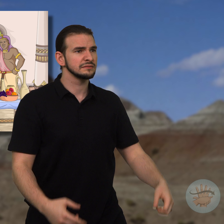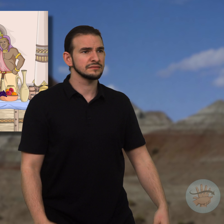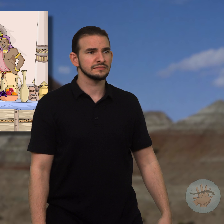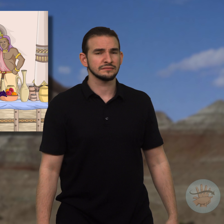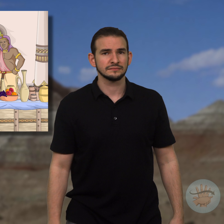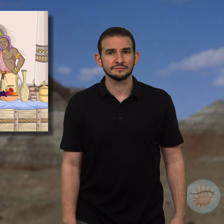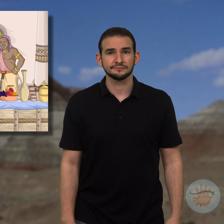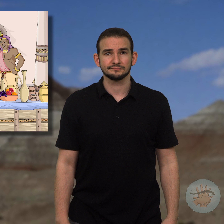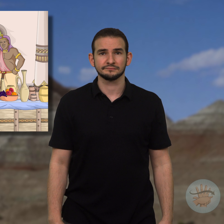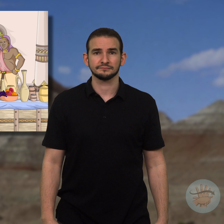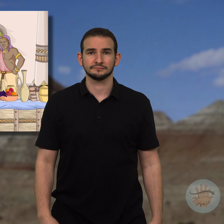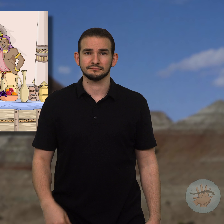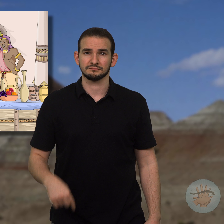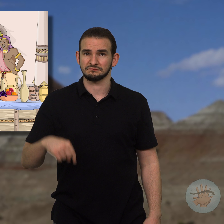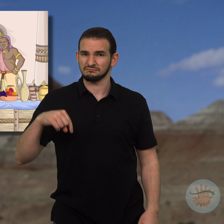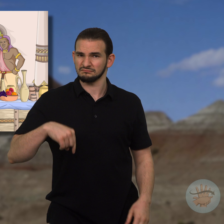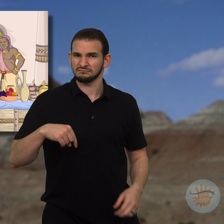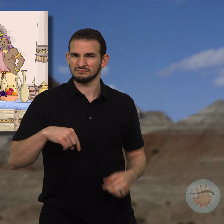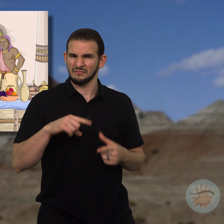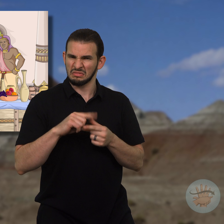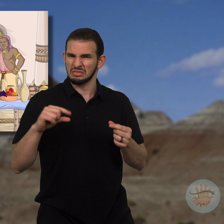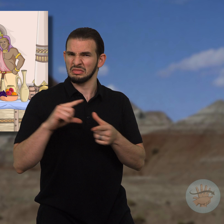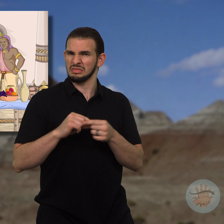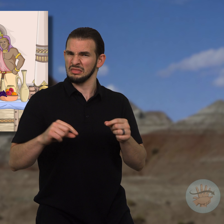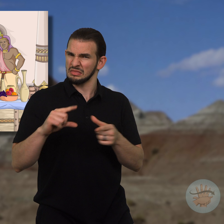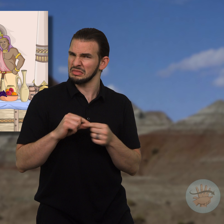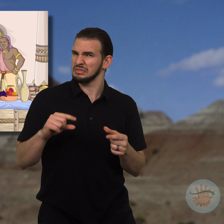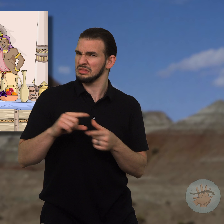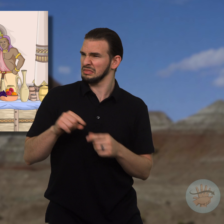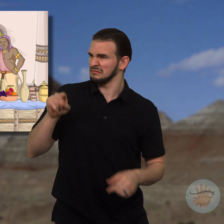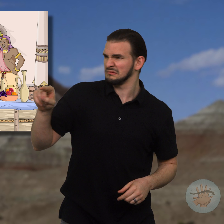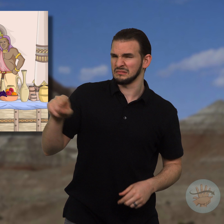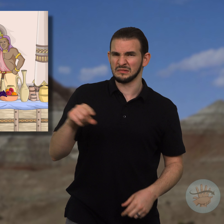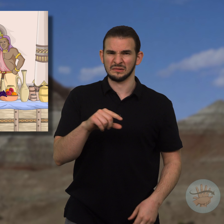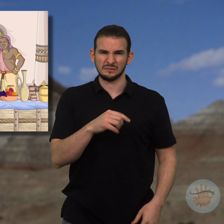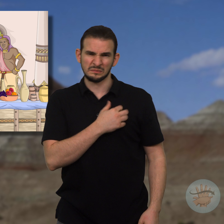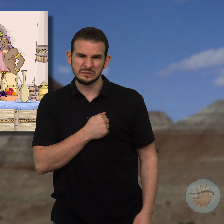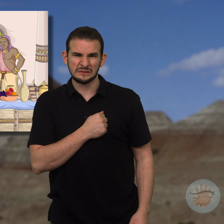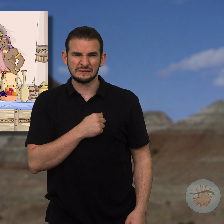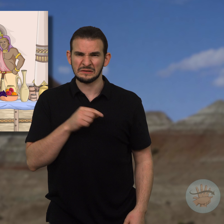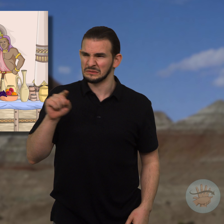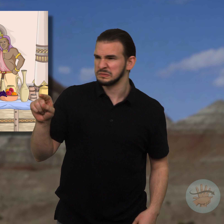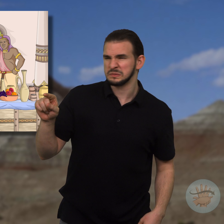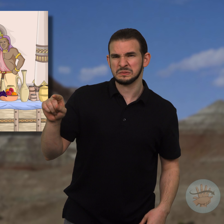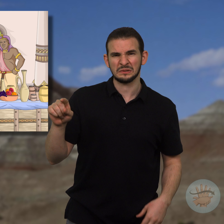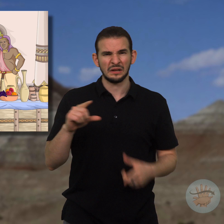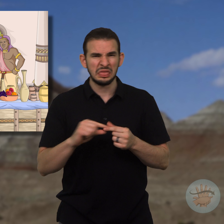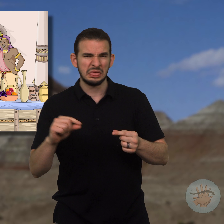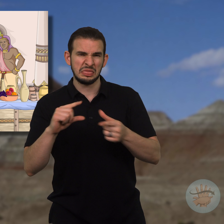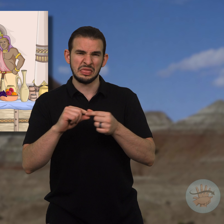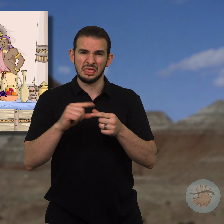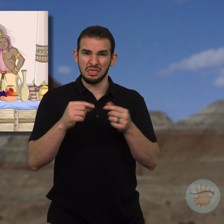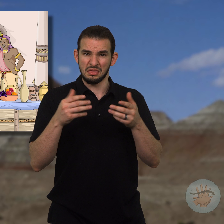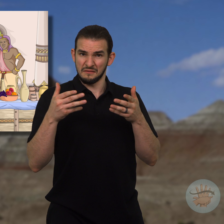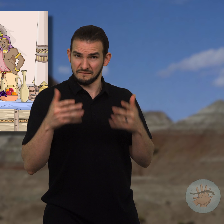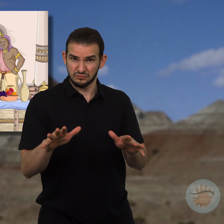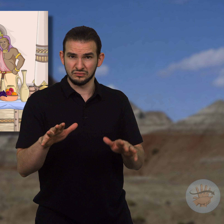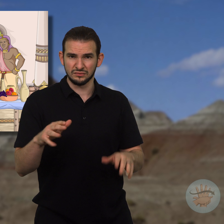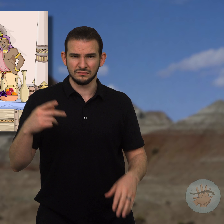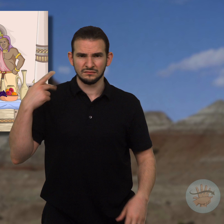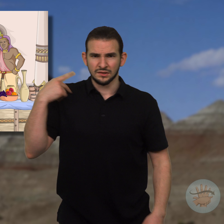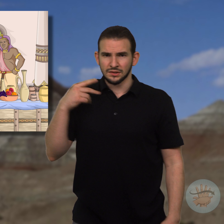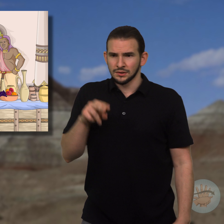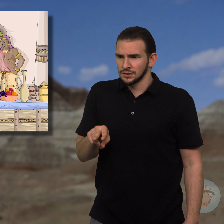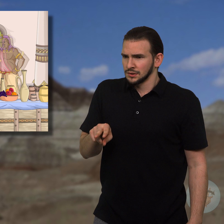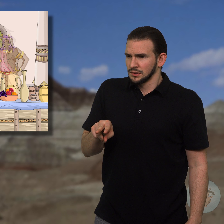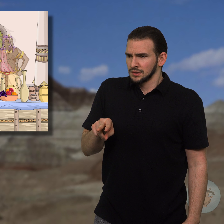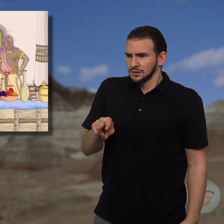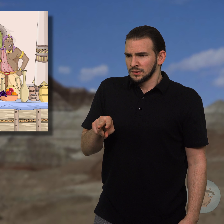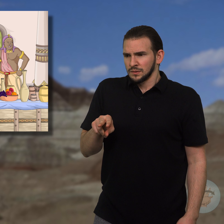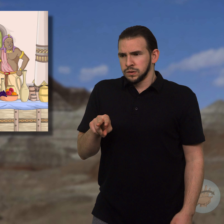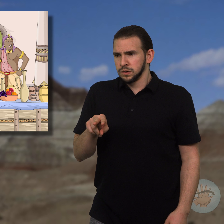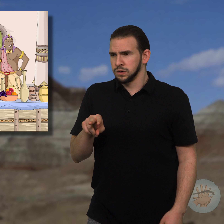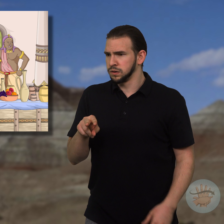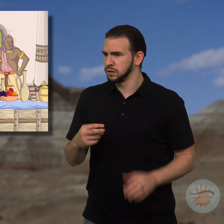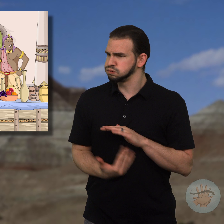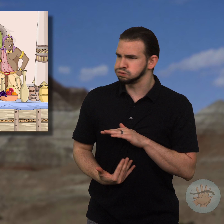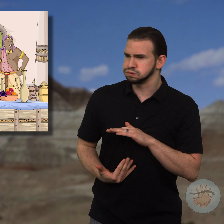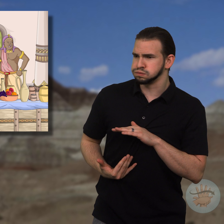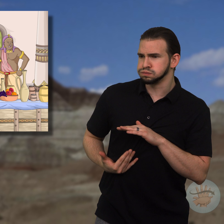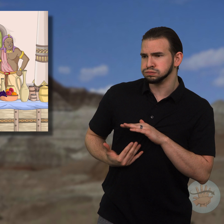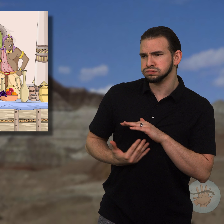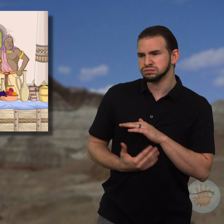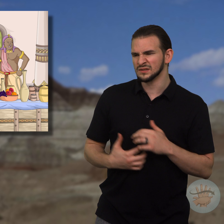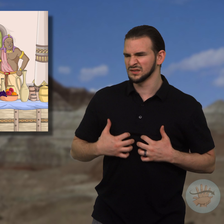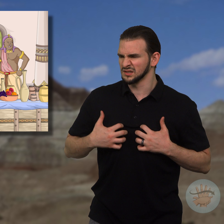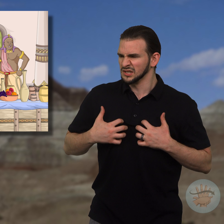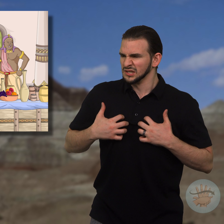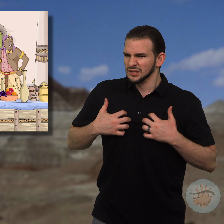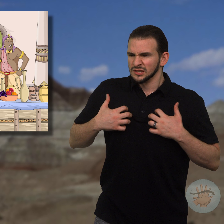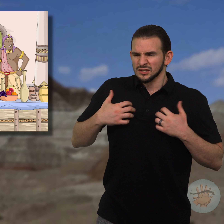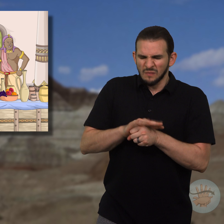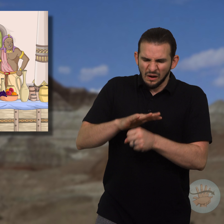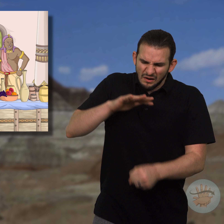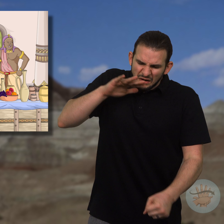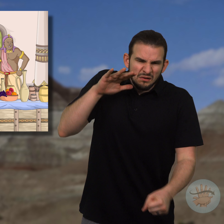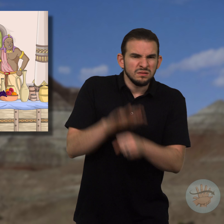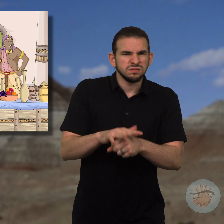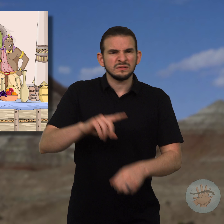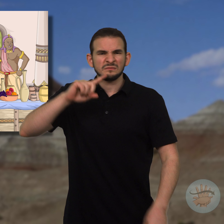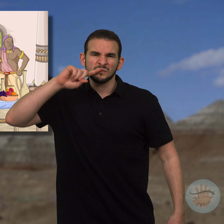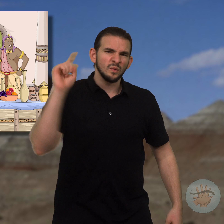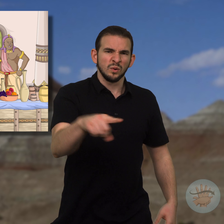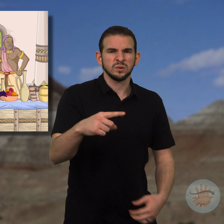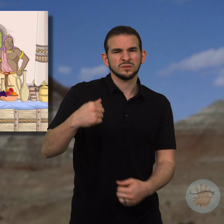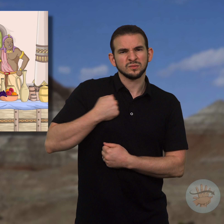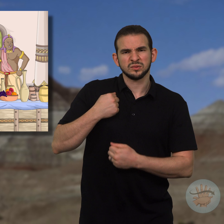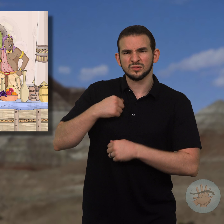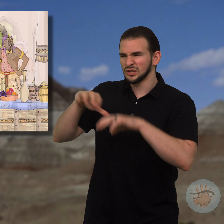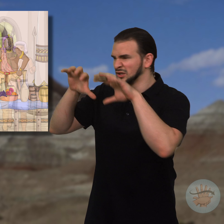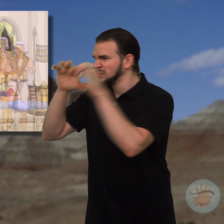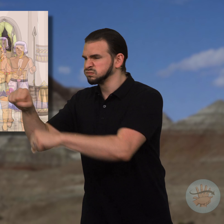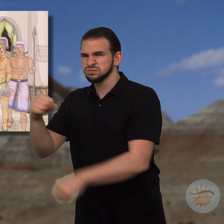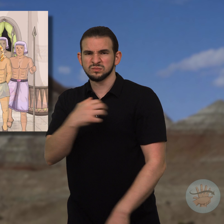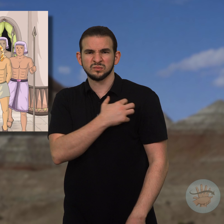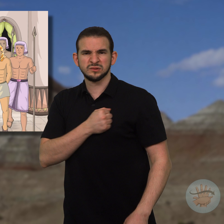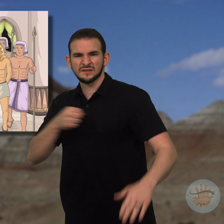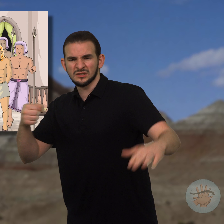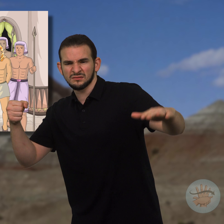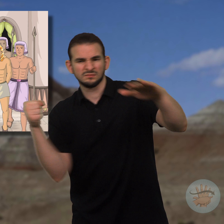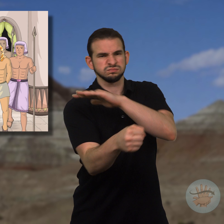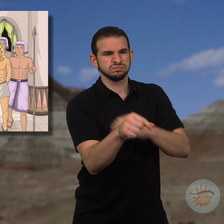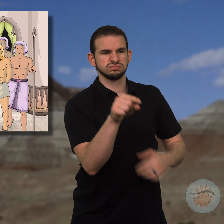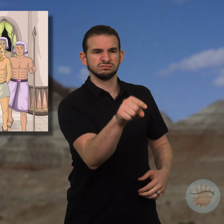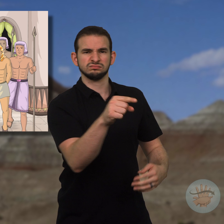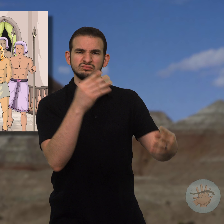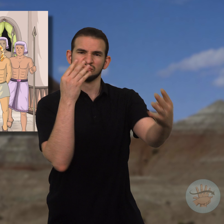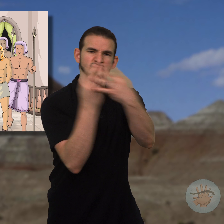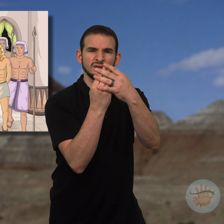When his master heard the story his wife told him, saying, “This is what your slave did to me,” he burned with anger.